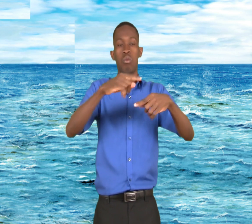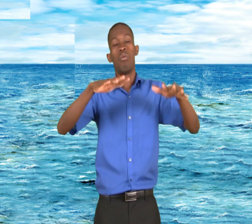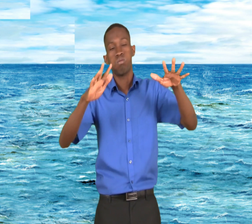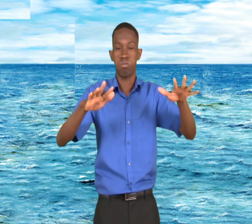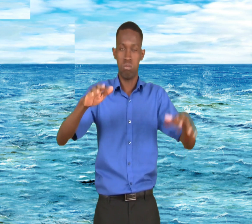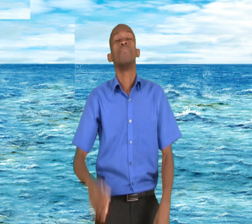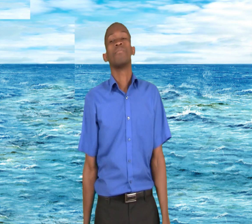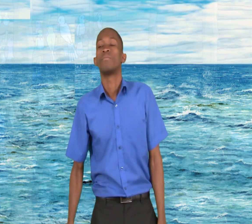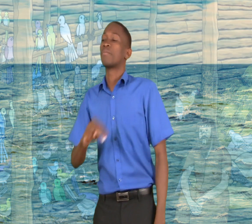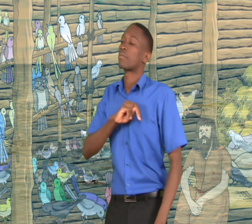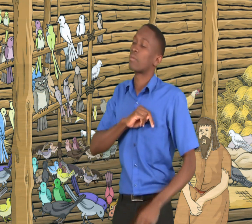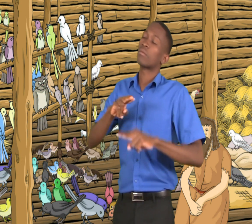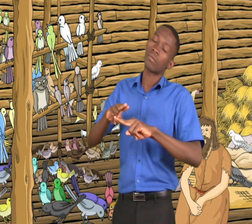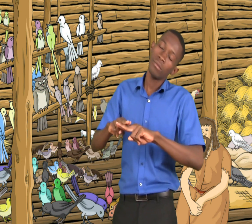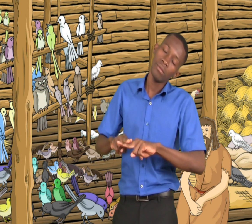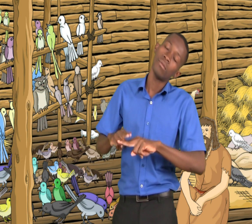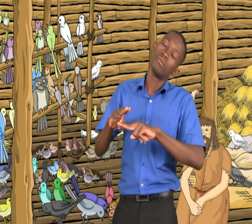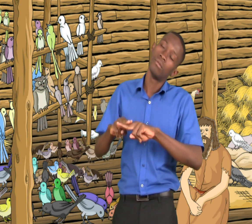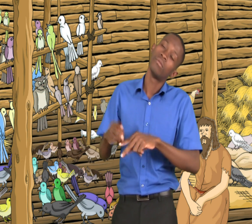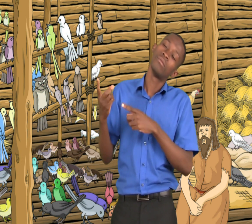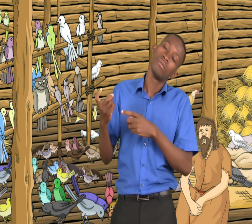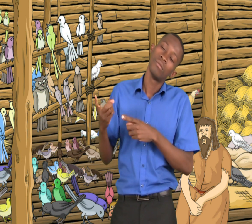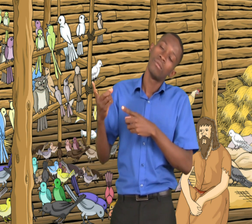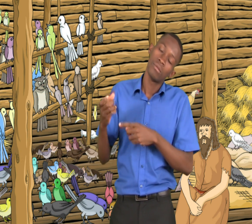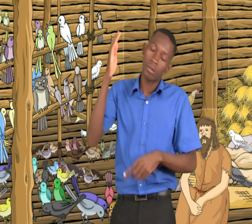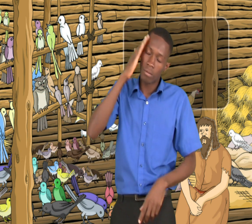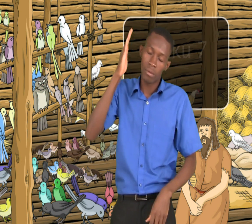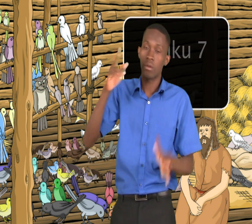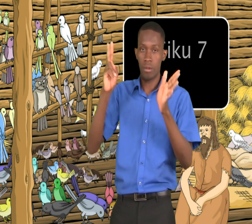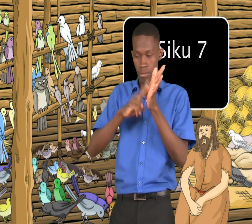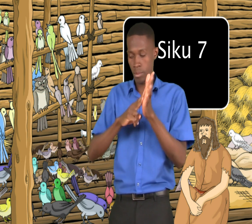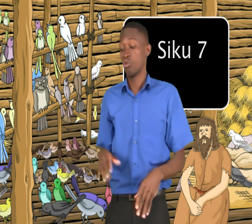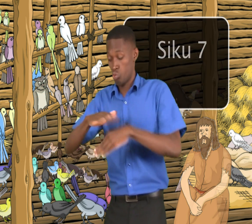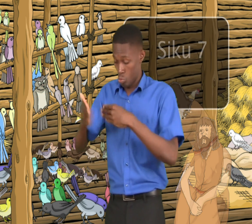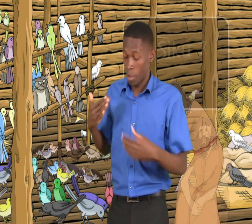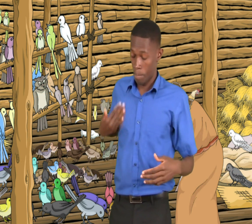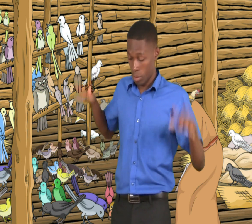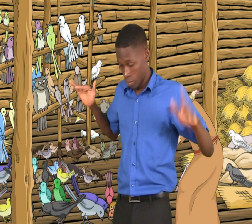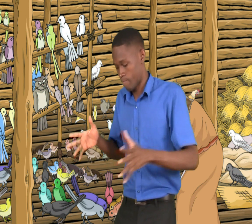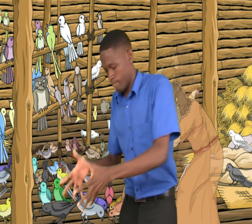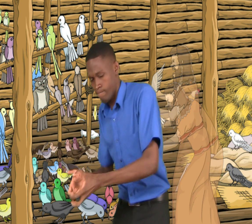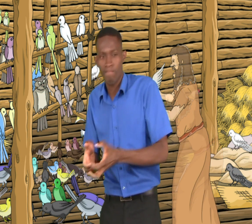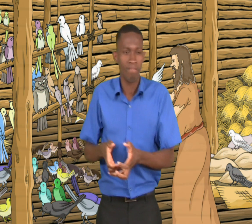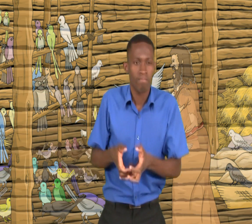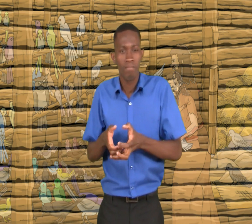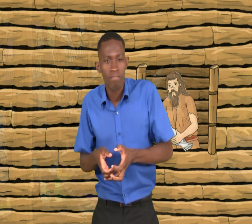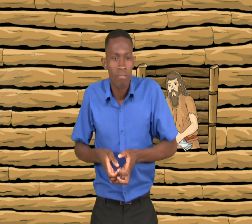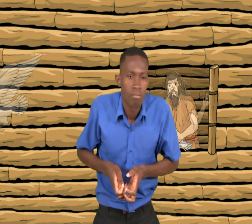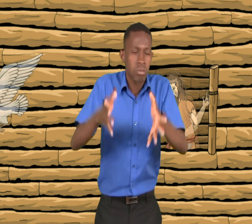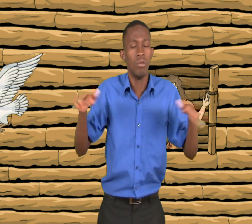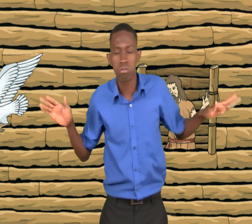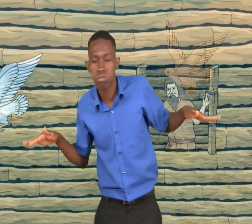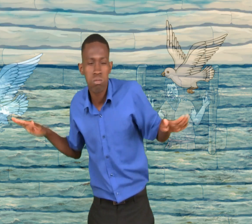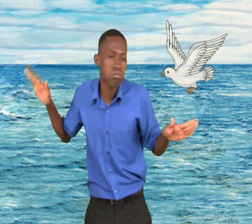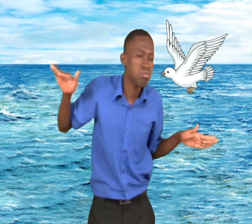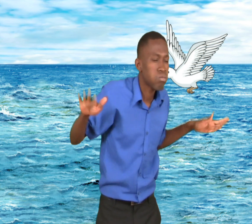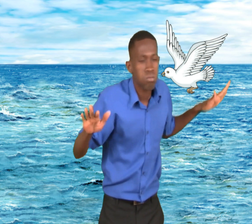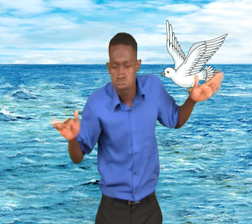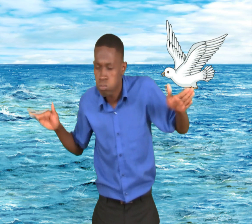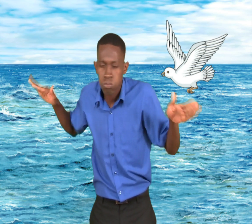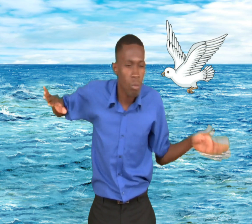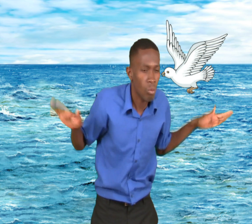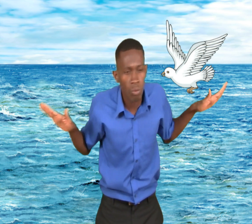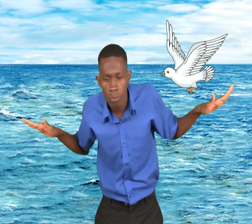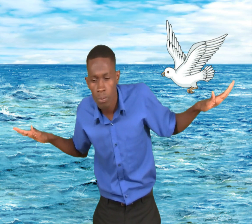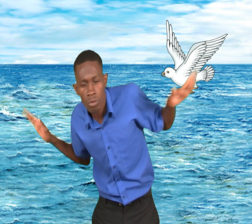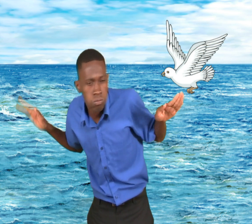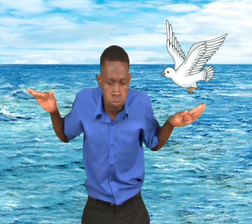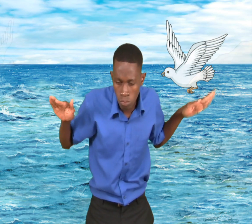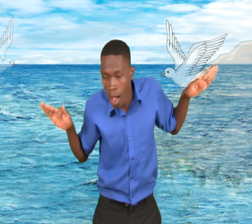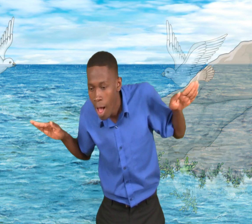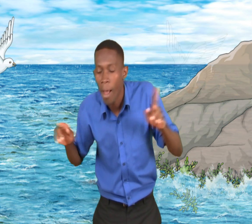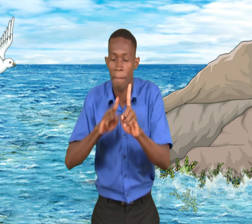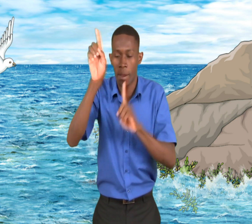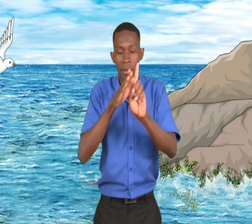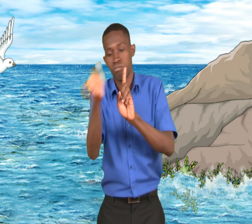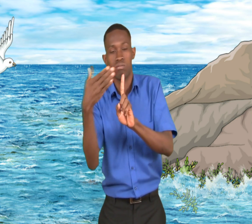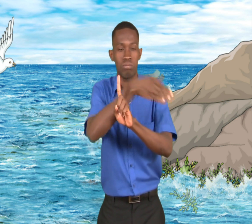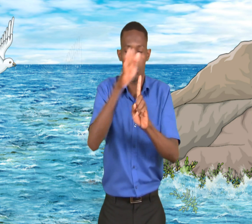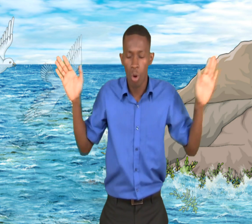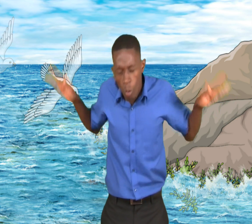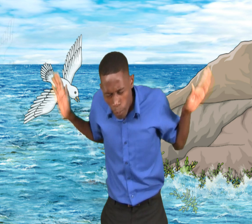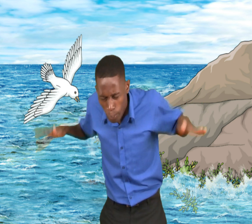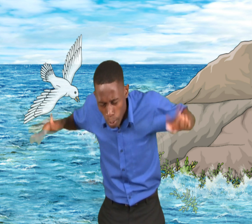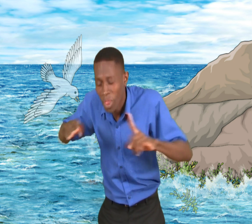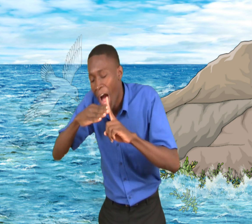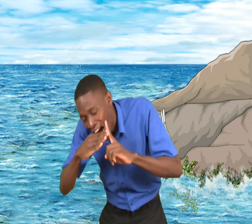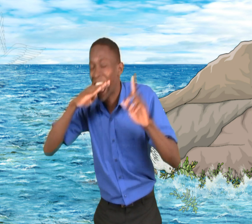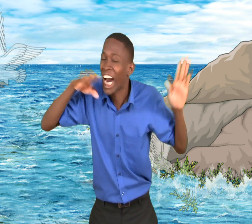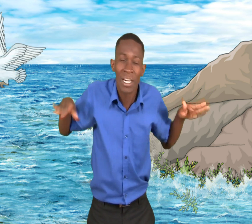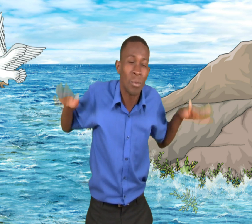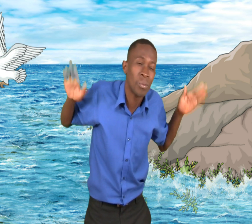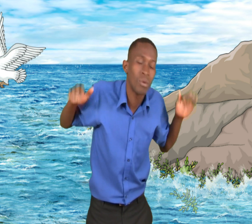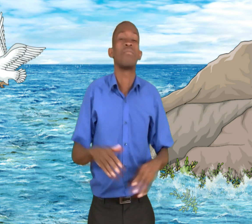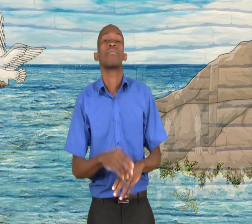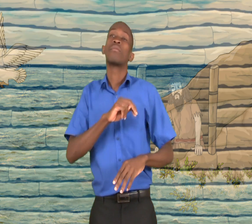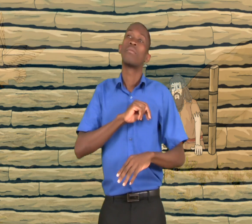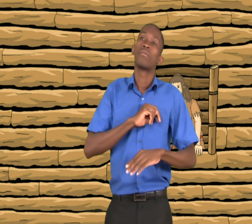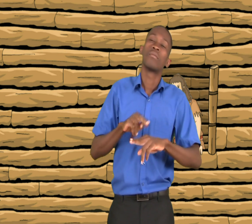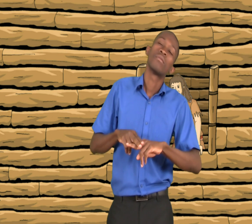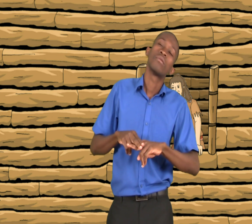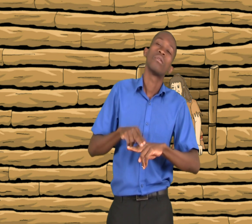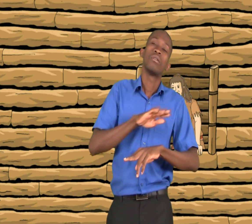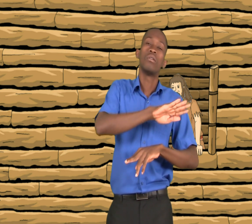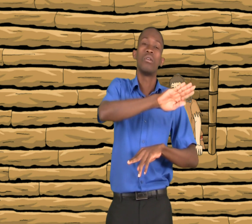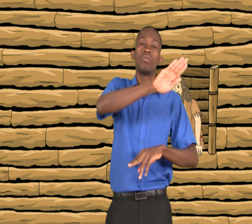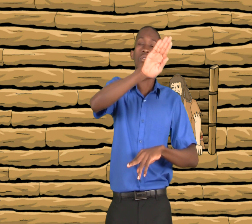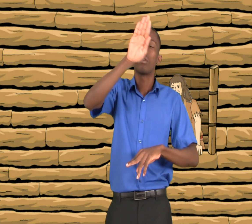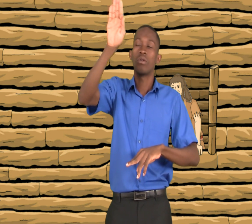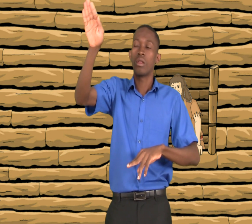So he reached out his hand and brought her back inside the ark. Noah waited seven more days and again sent out the dove from the ark.